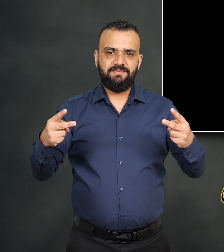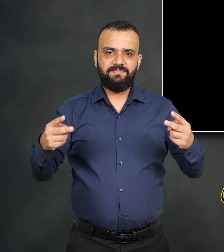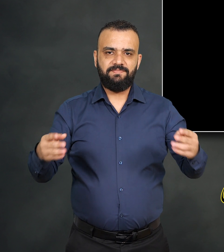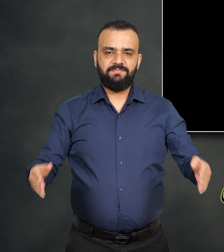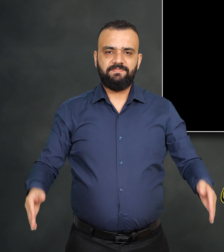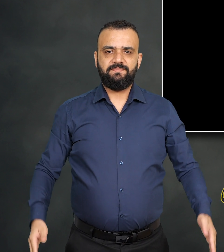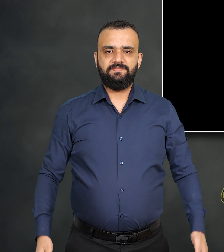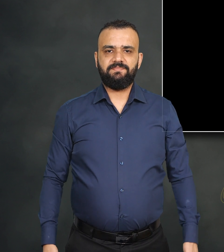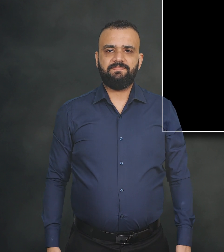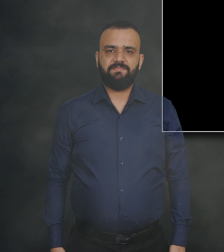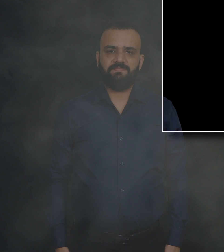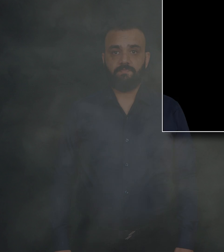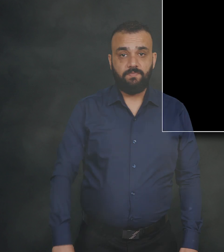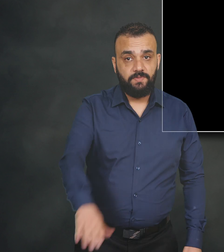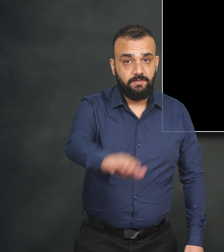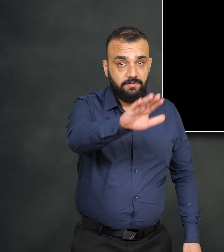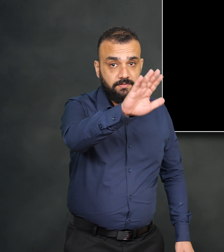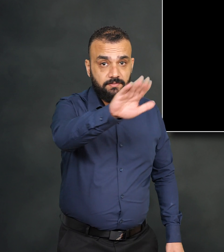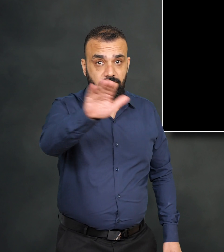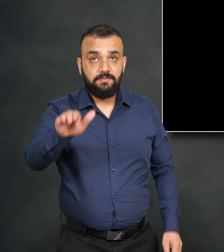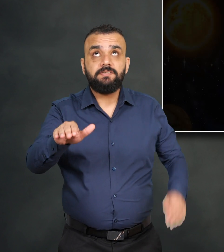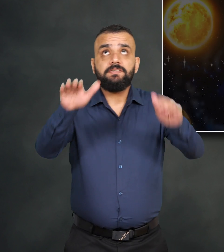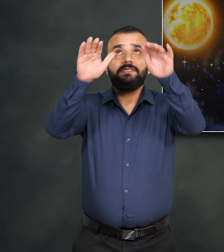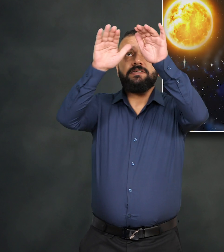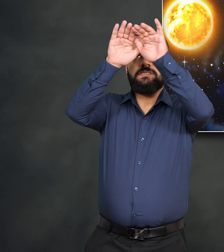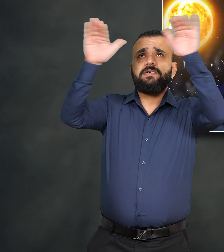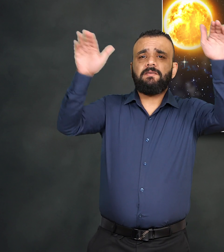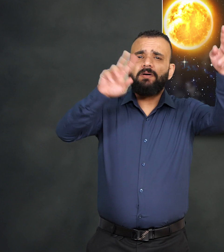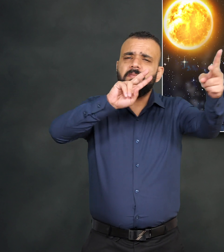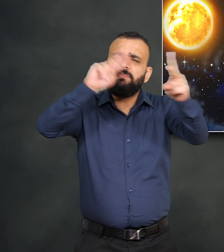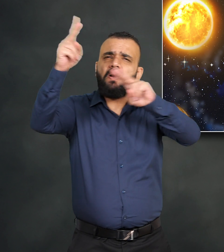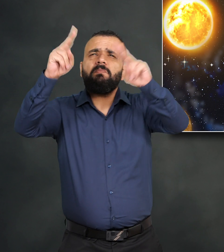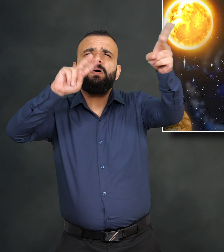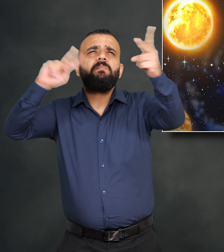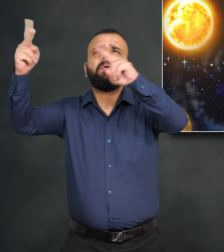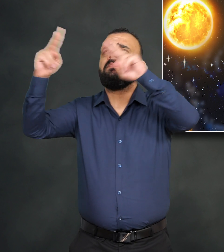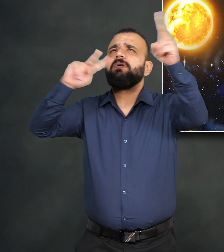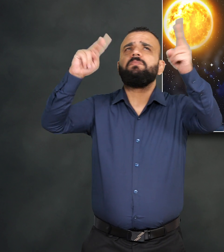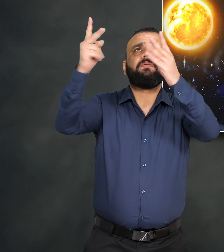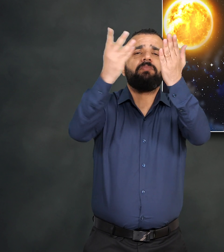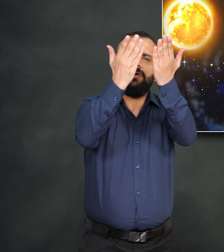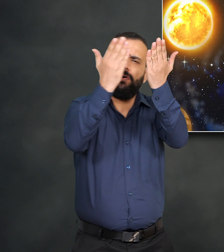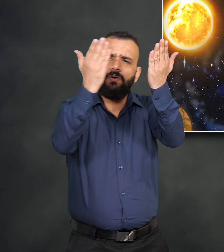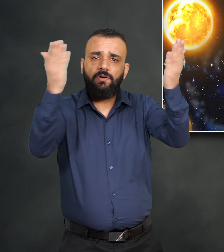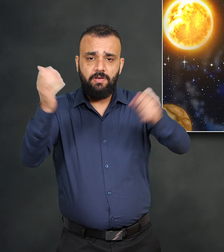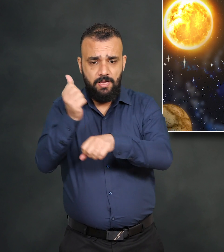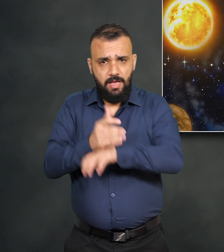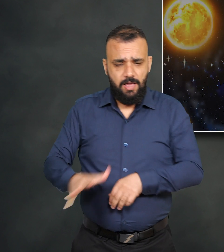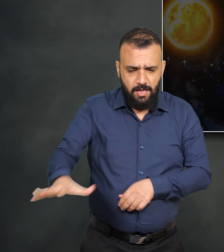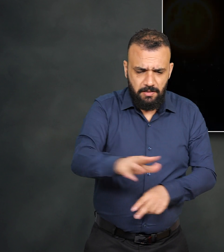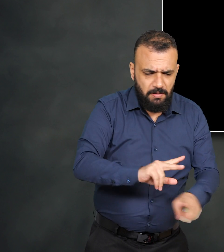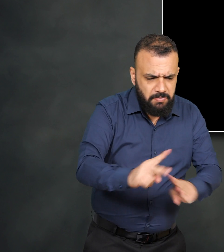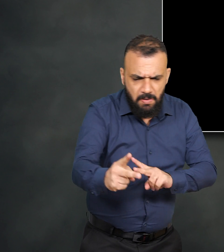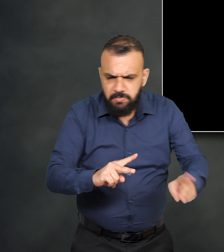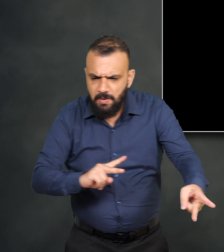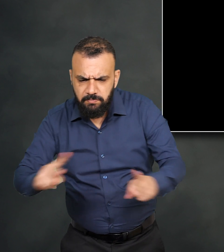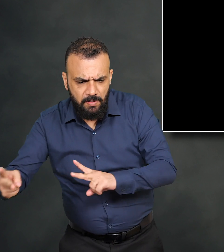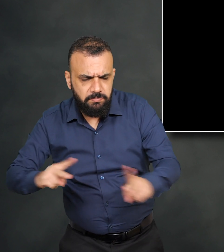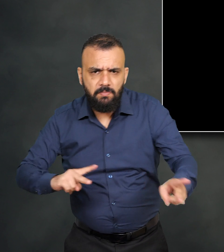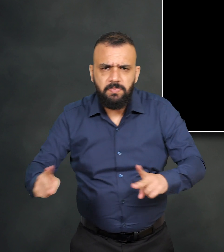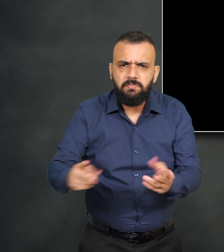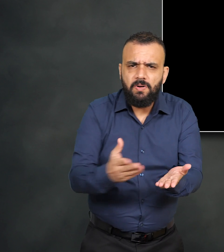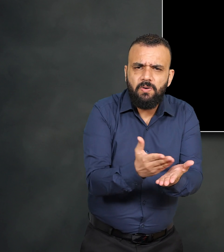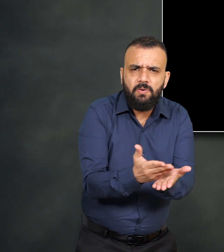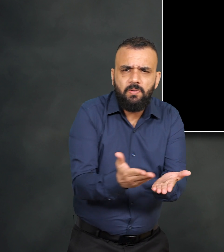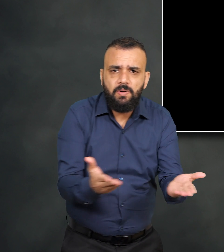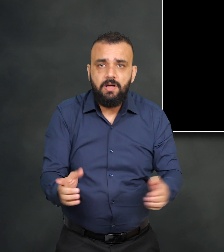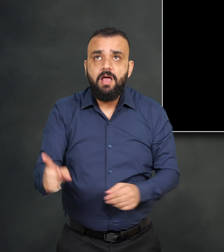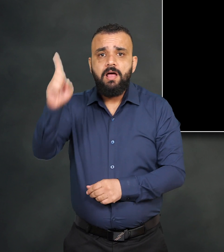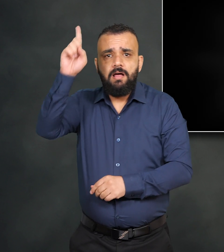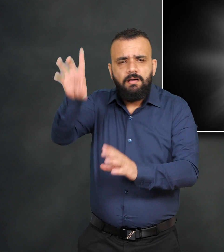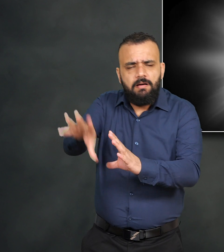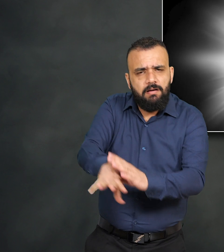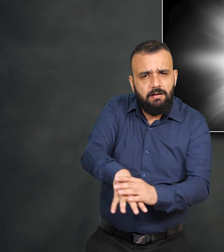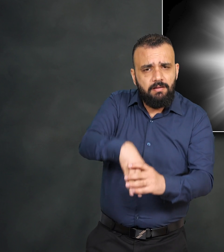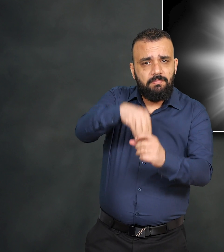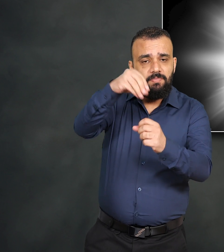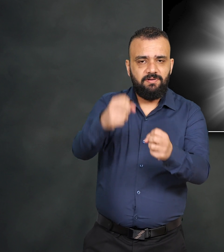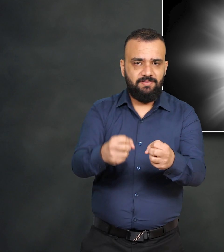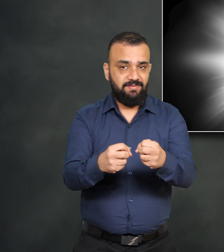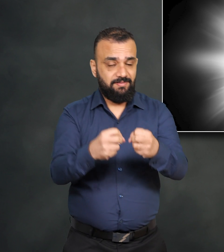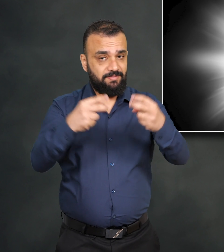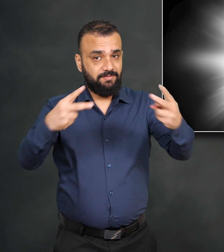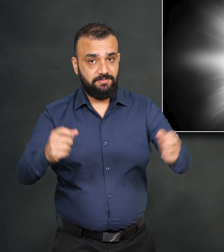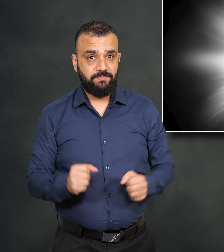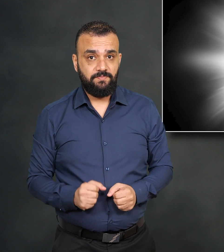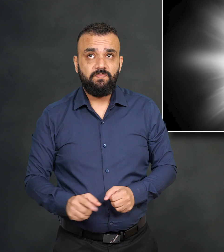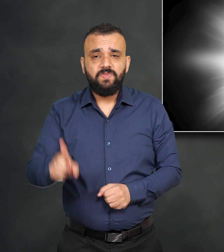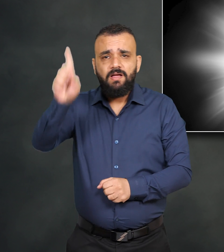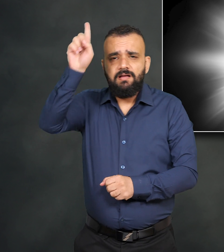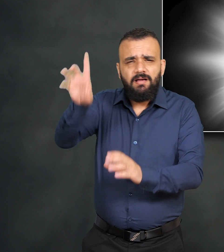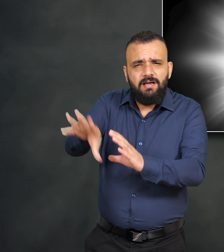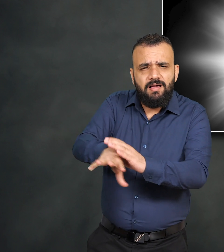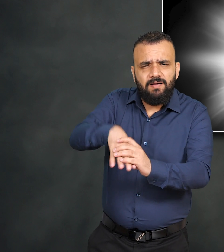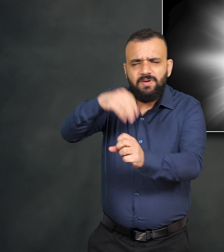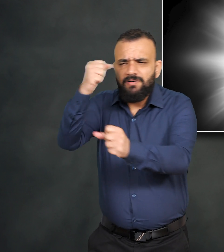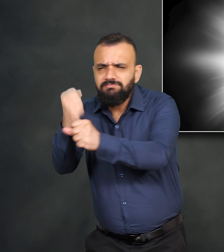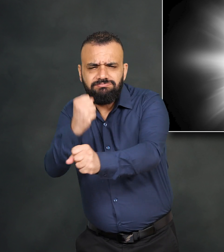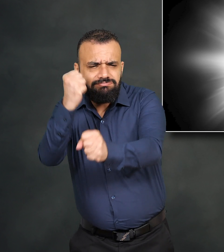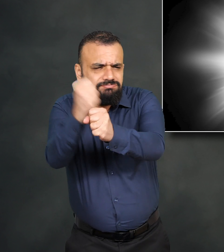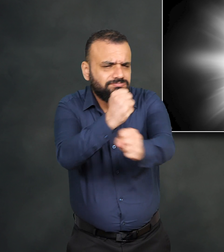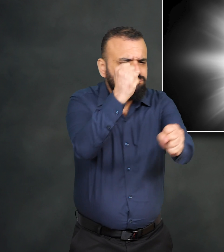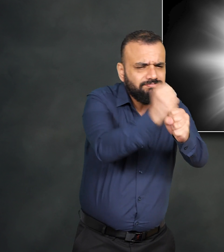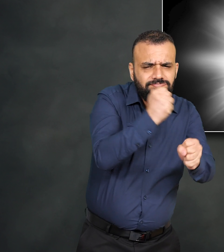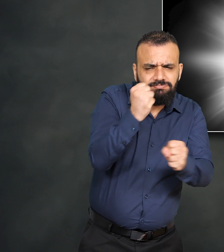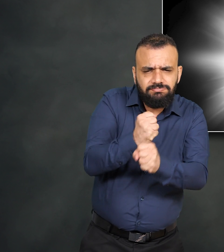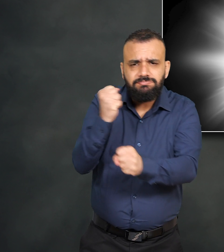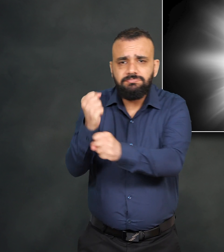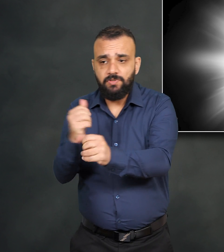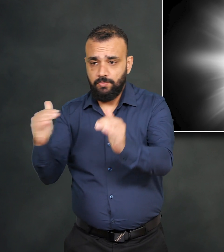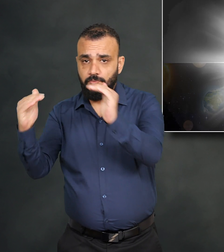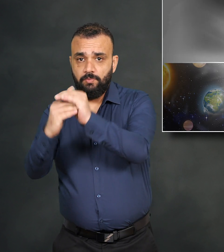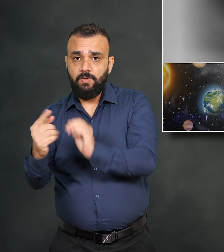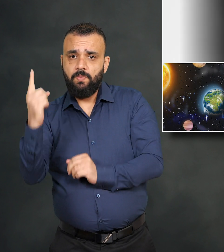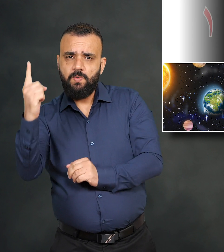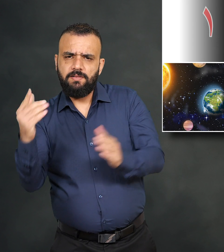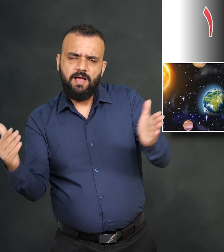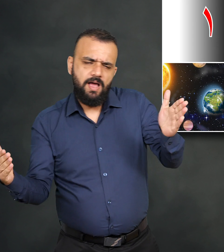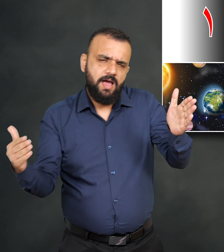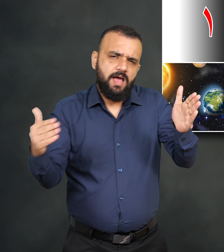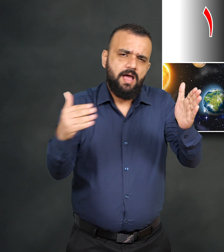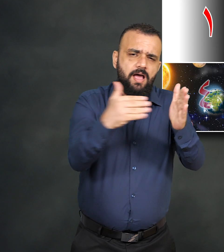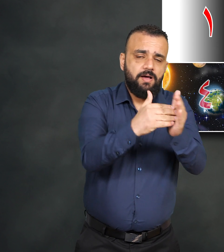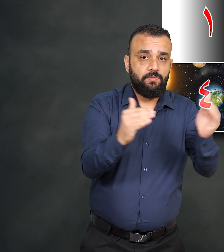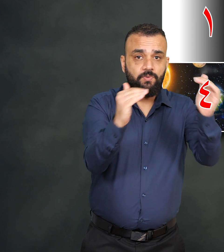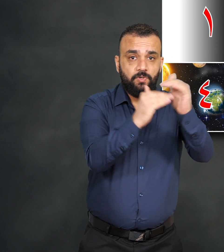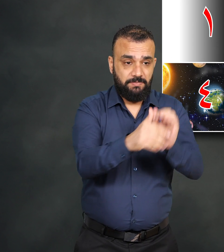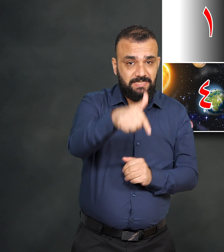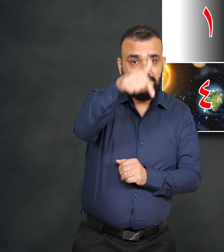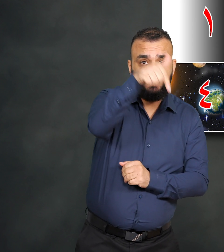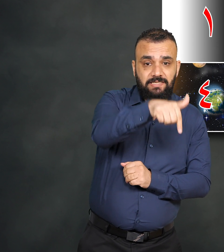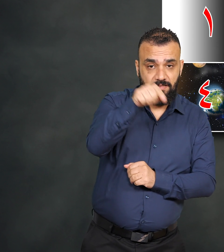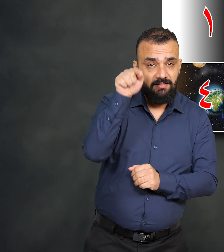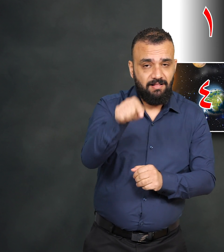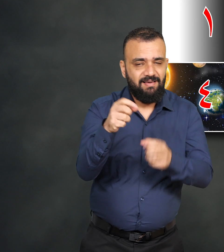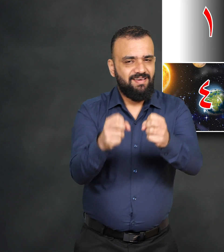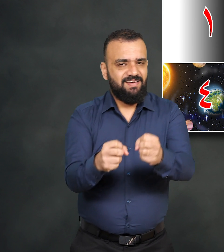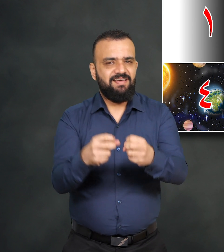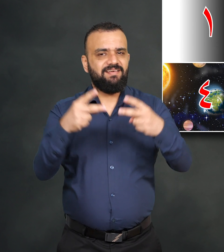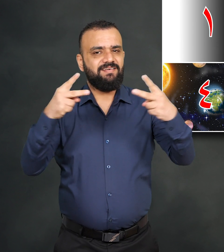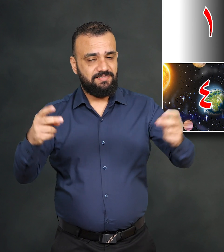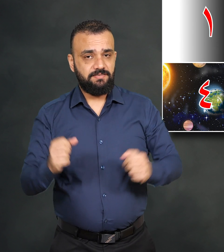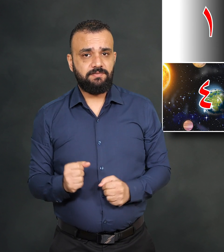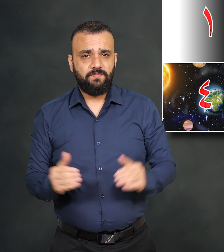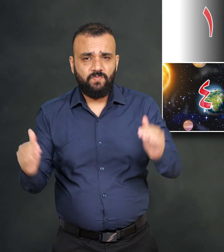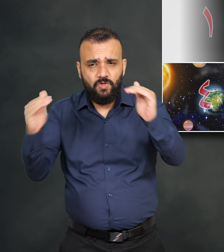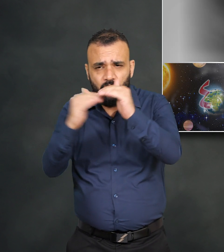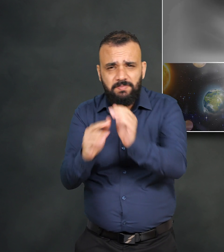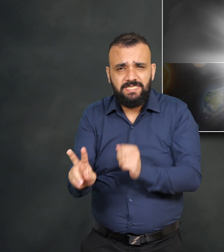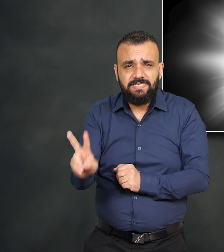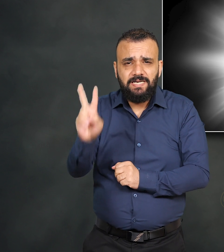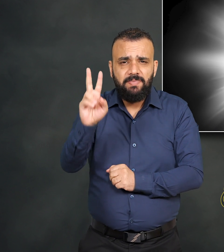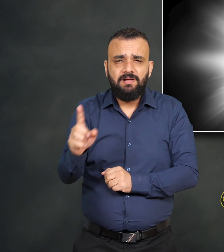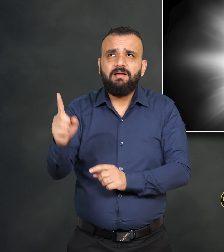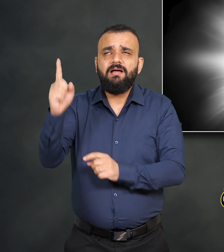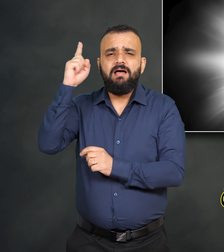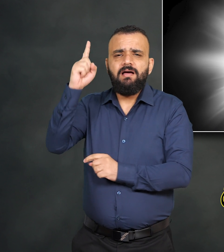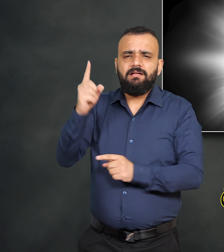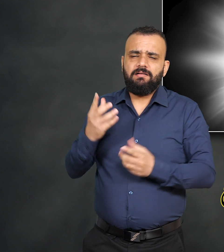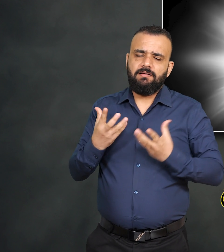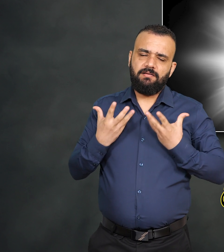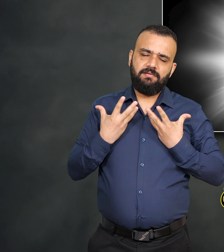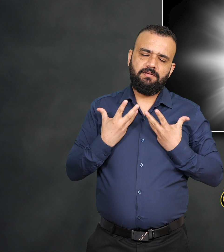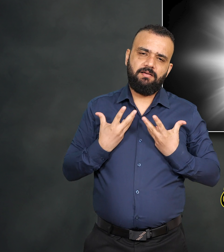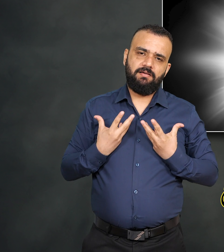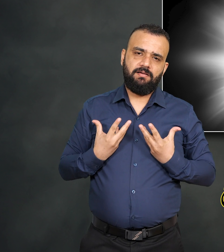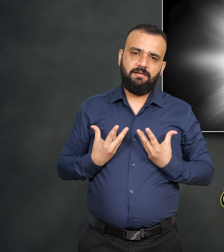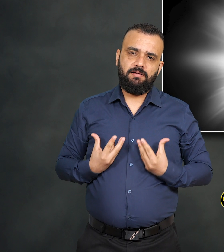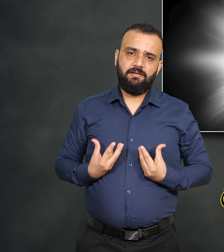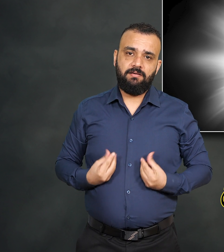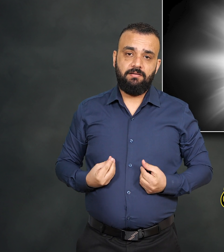Thus the heavens and the earth were completed in all their vast array. And by the seventh day God had finished the work He had been doing;